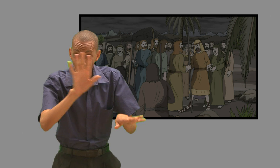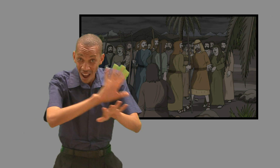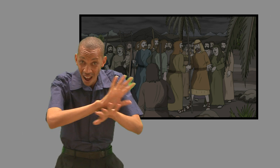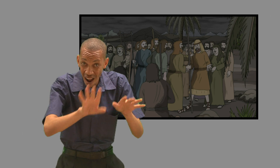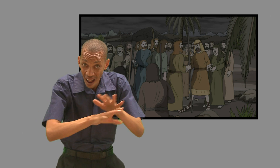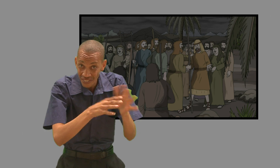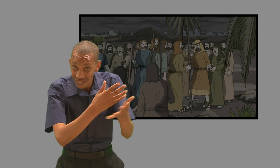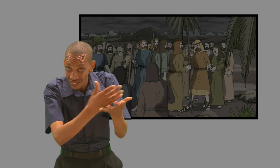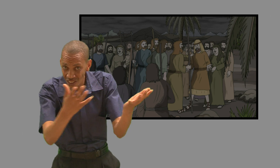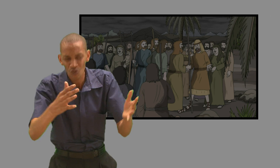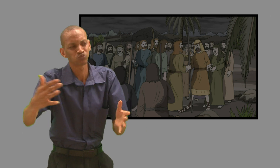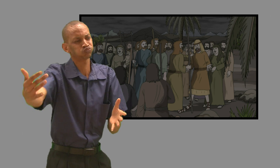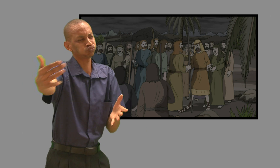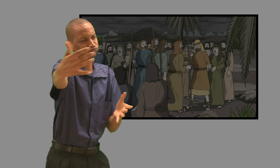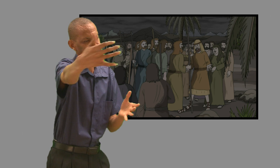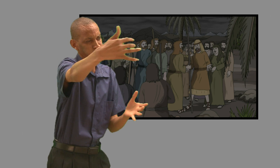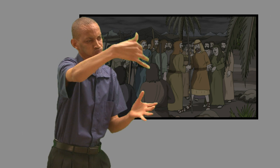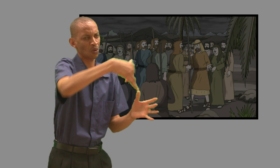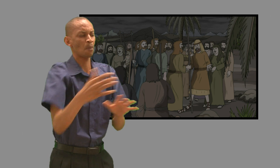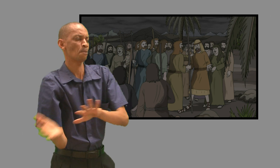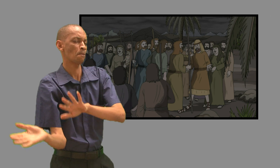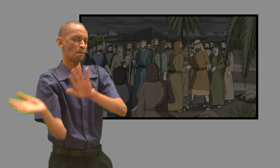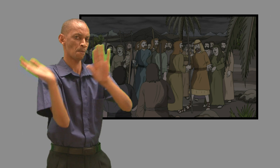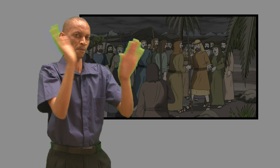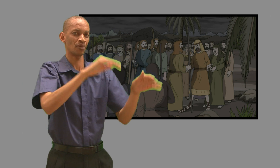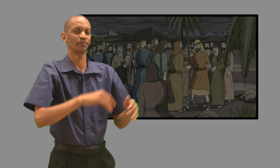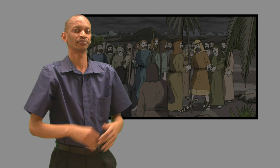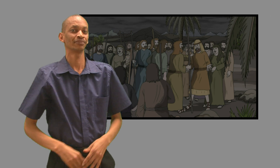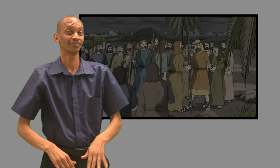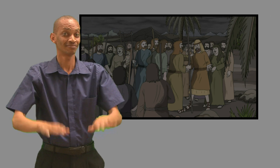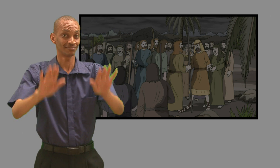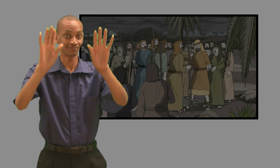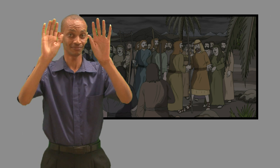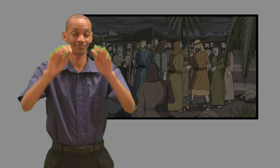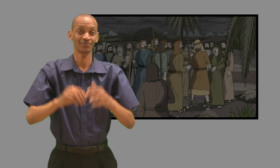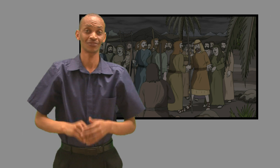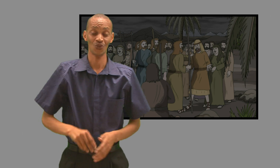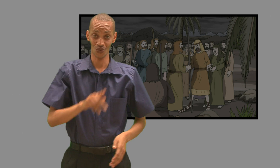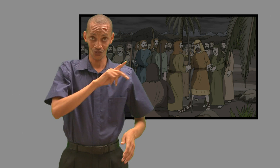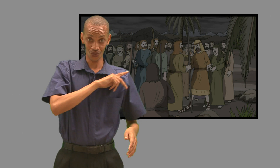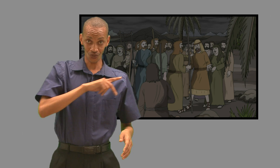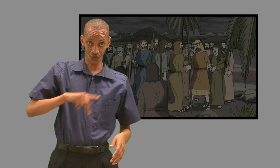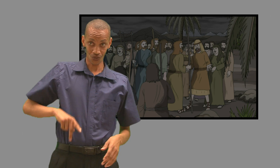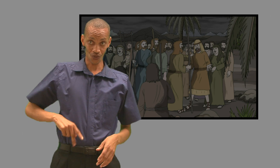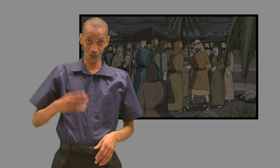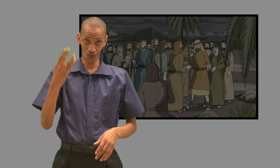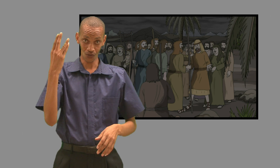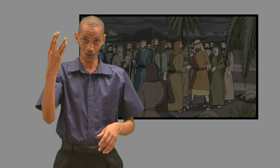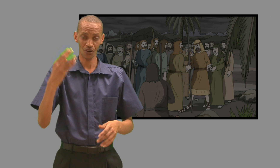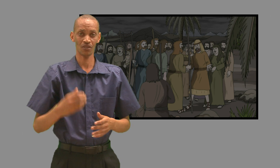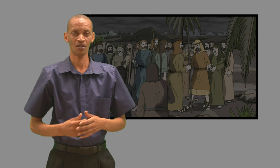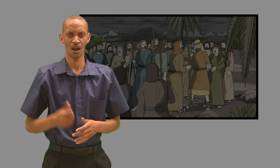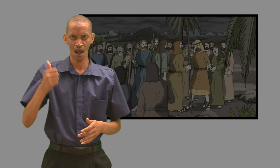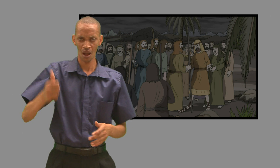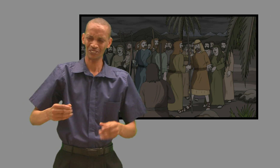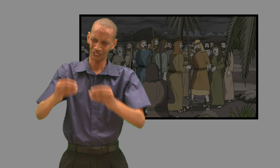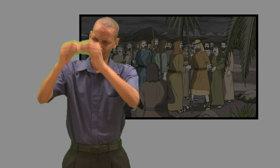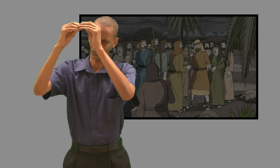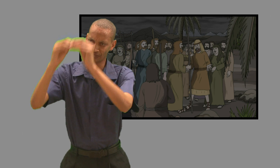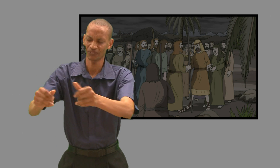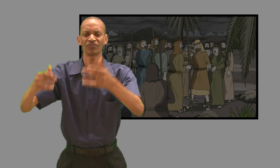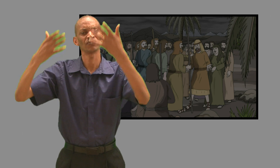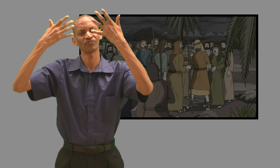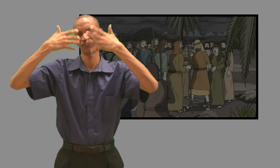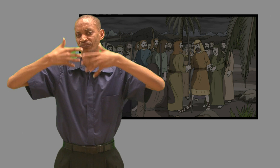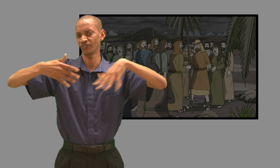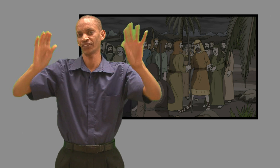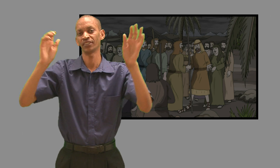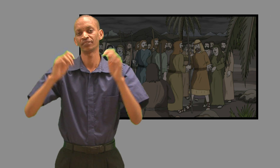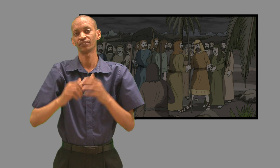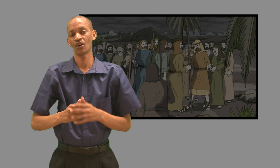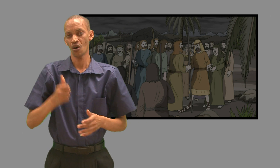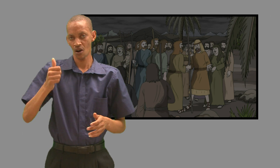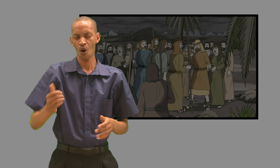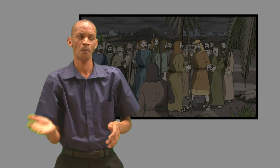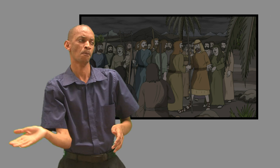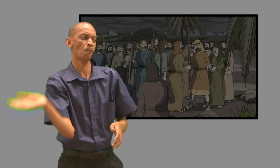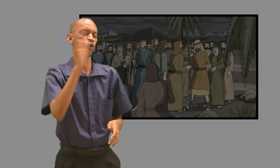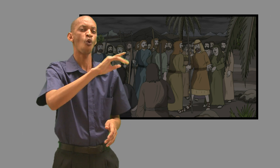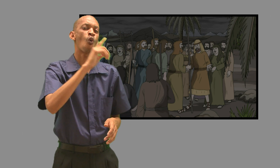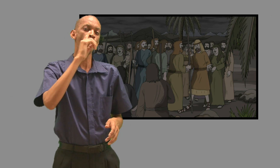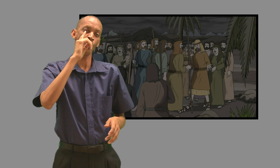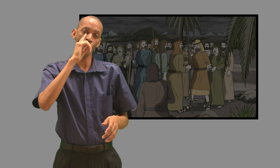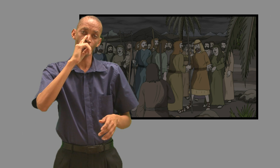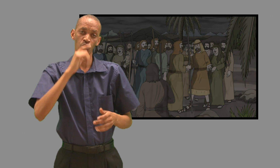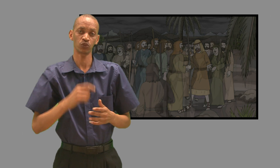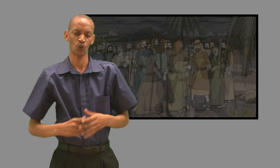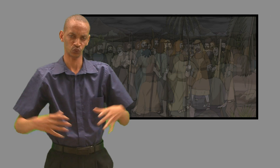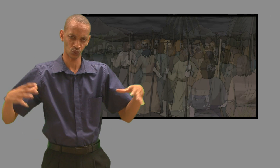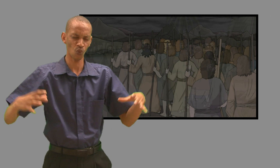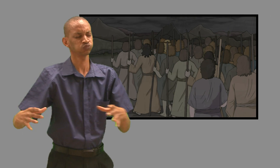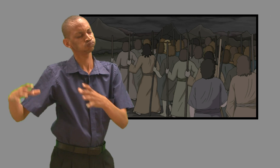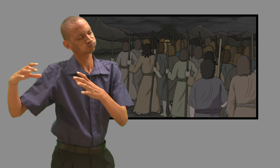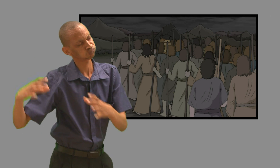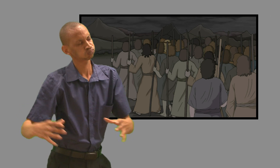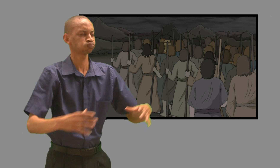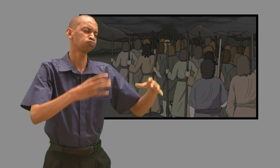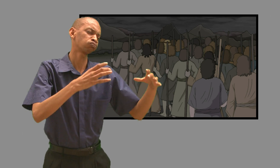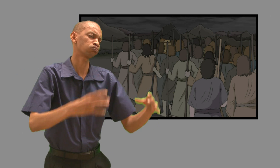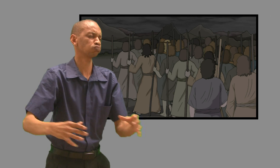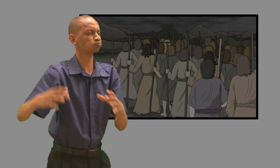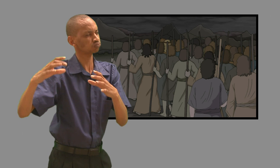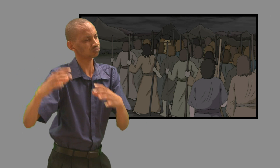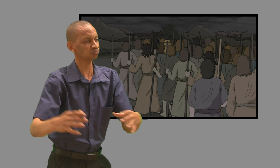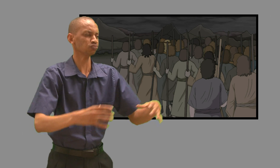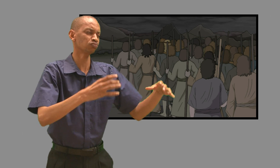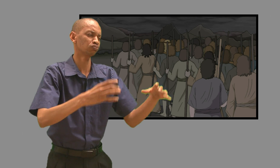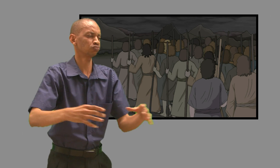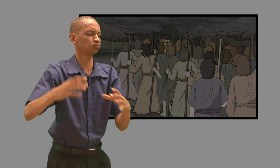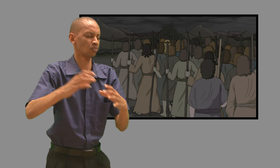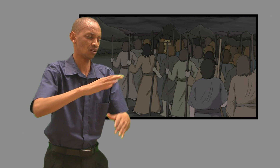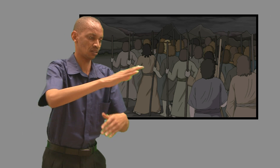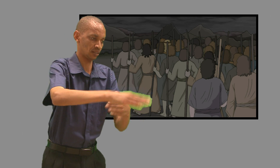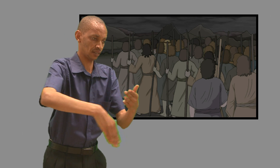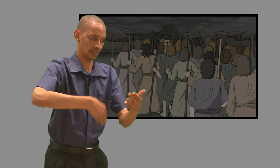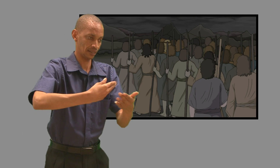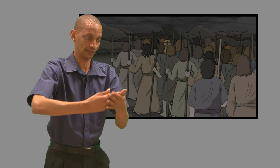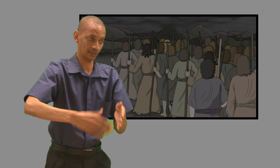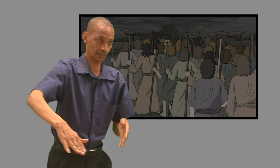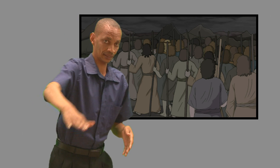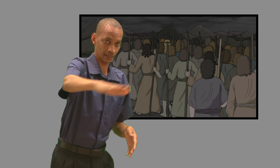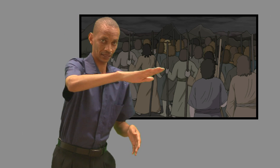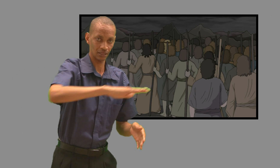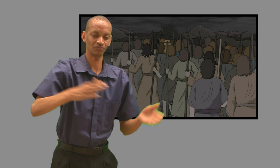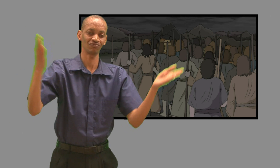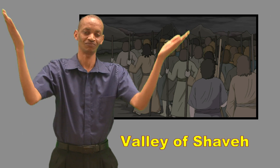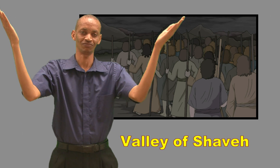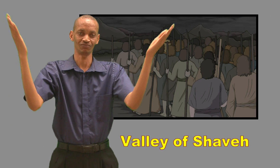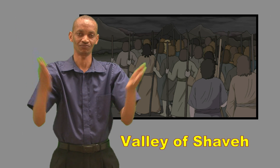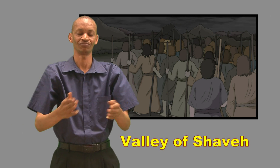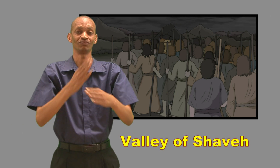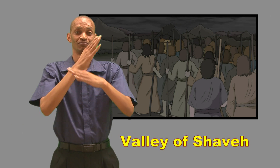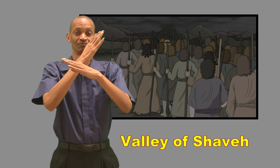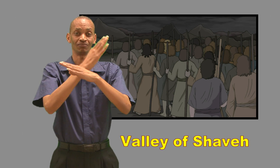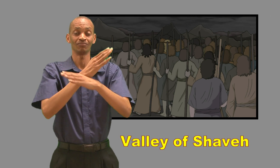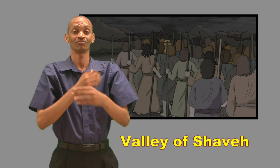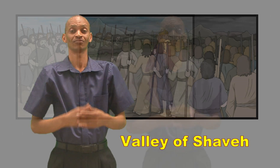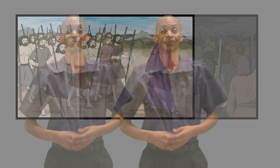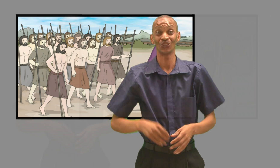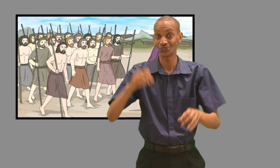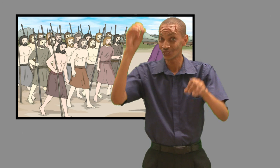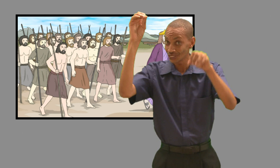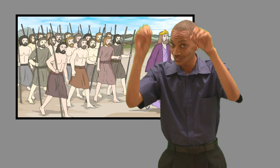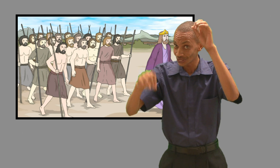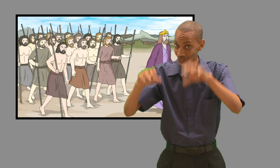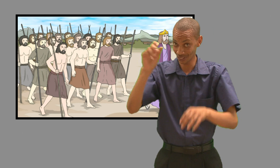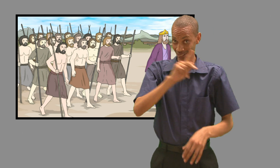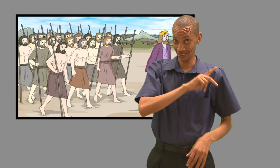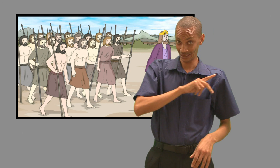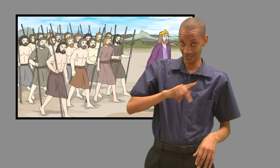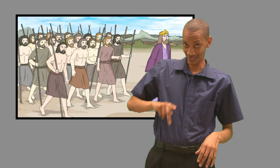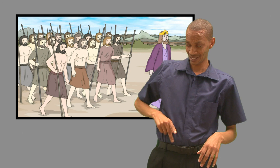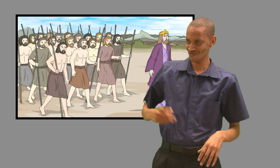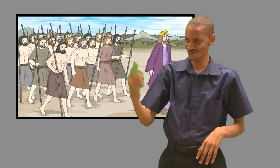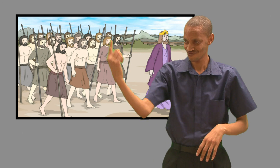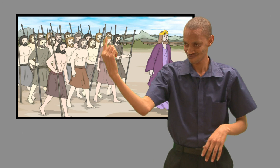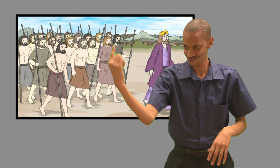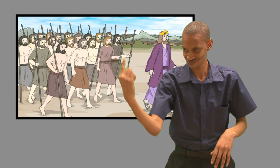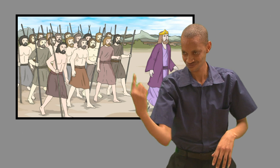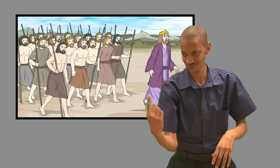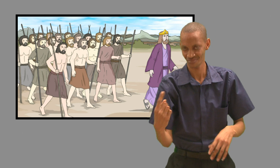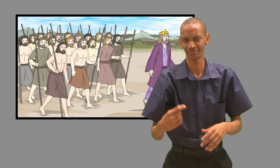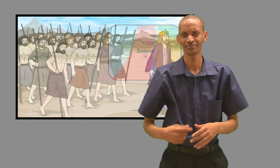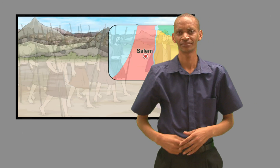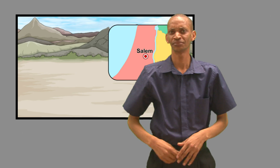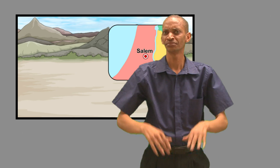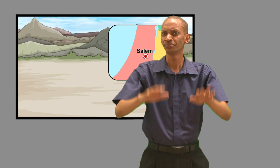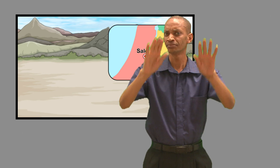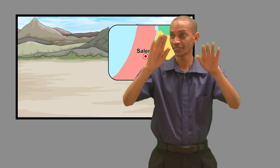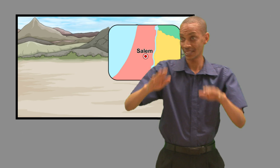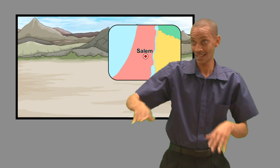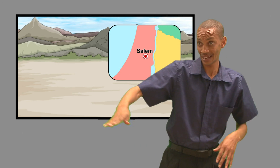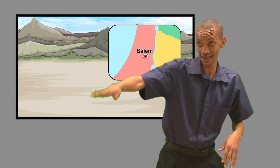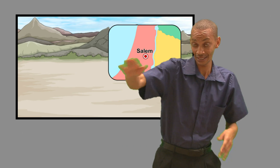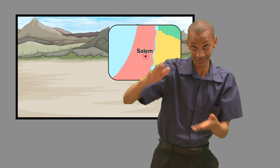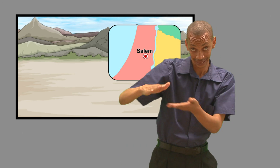After Abram returned from defeating Chedorlaomer and the kings allied with him, the king of Sodom went out to meet him in the Valley of Shaveh (that is, the King’s Valley).